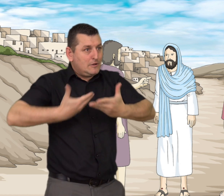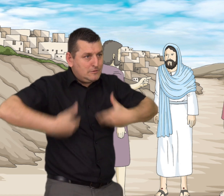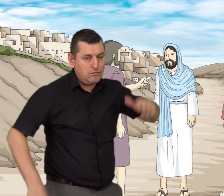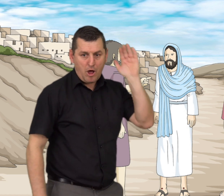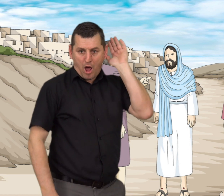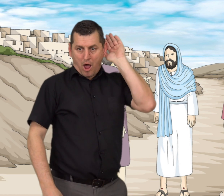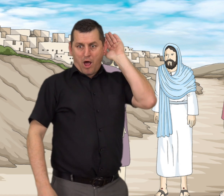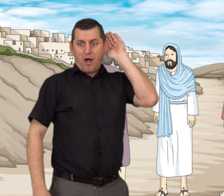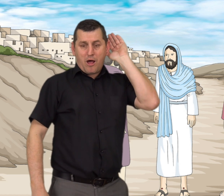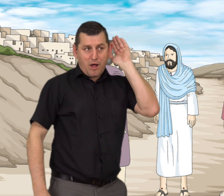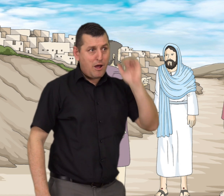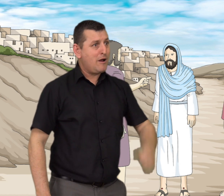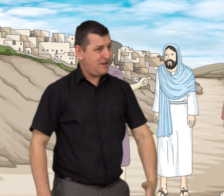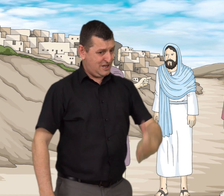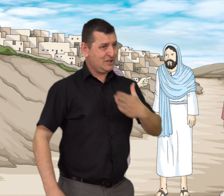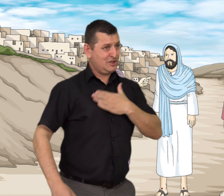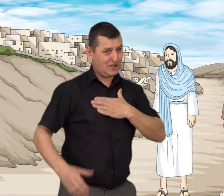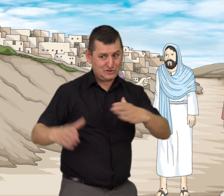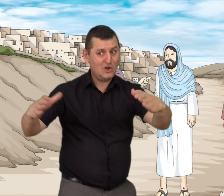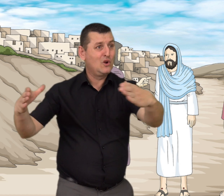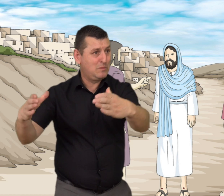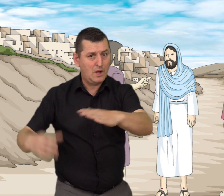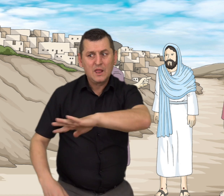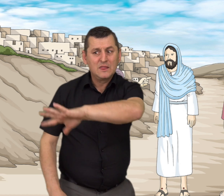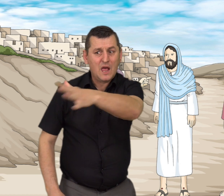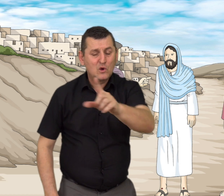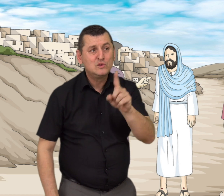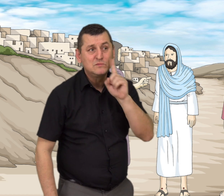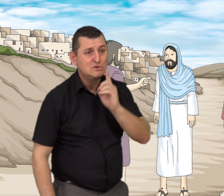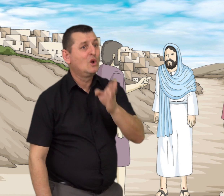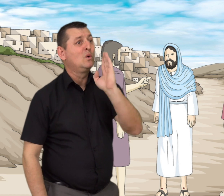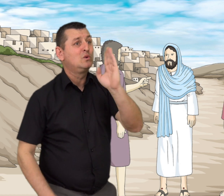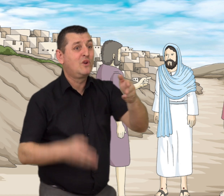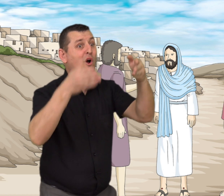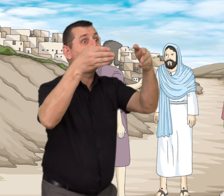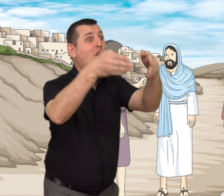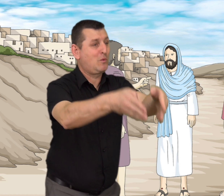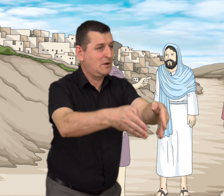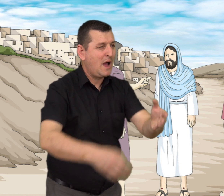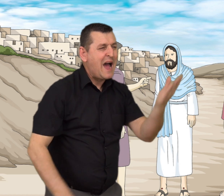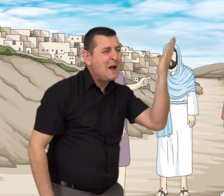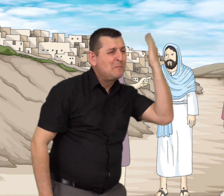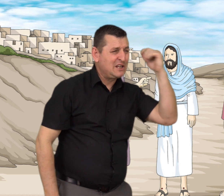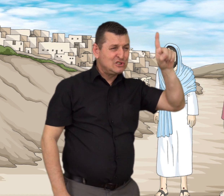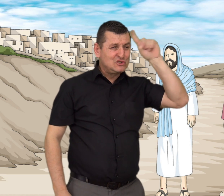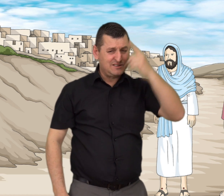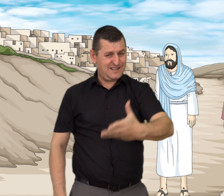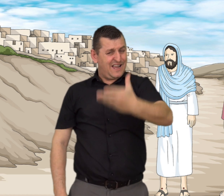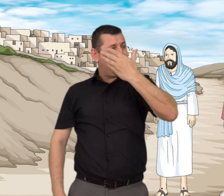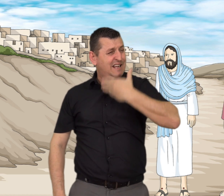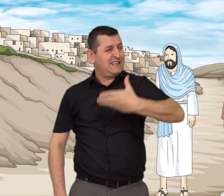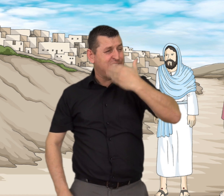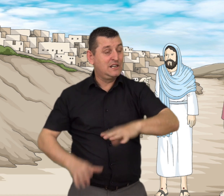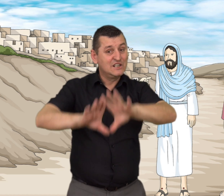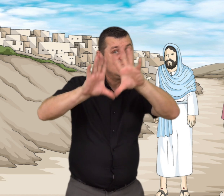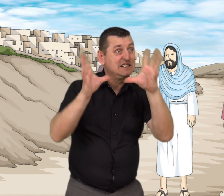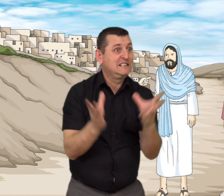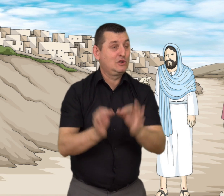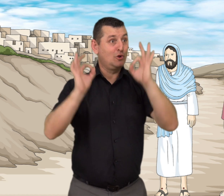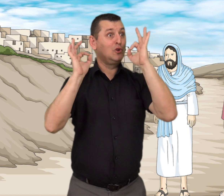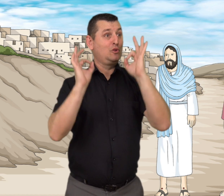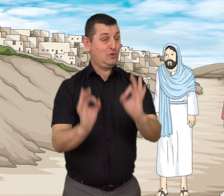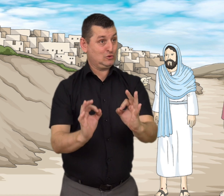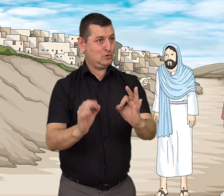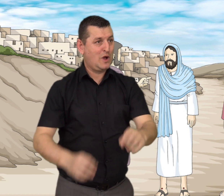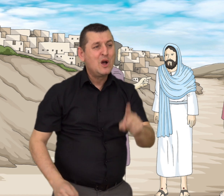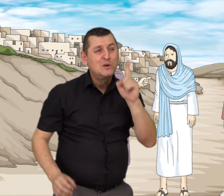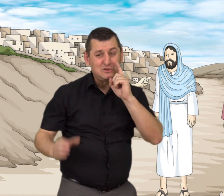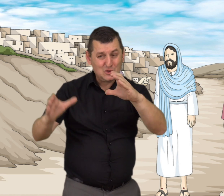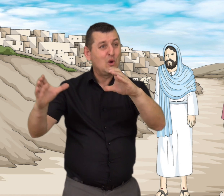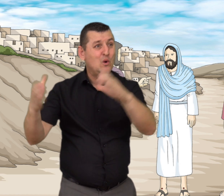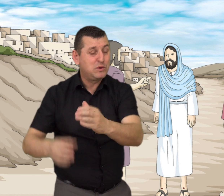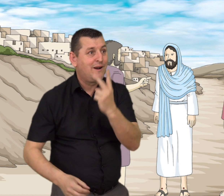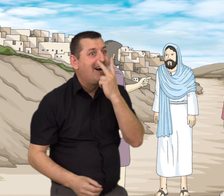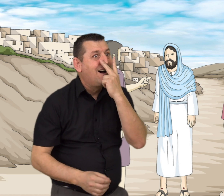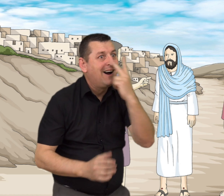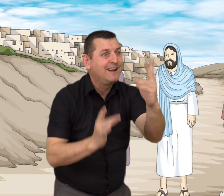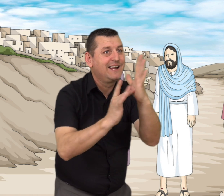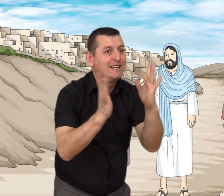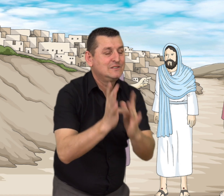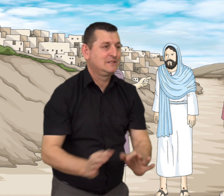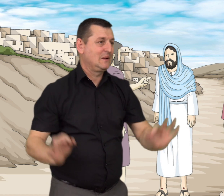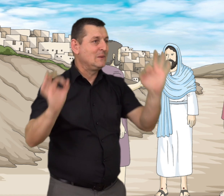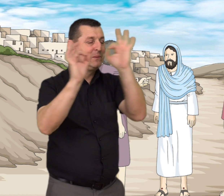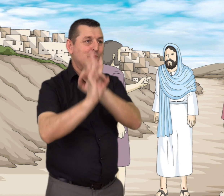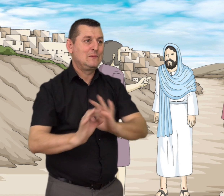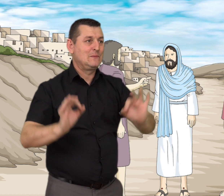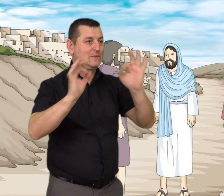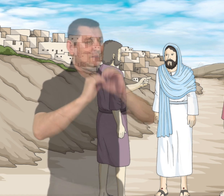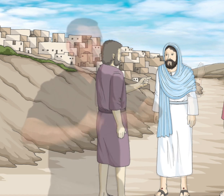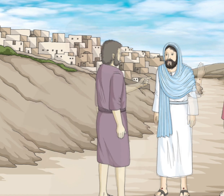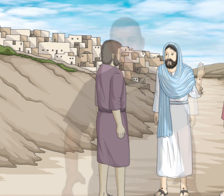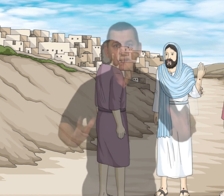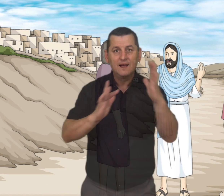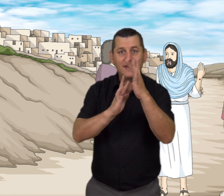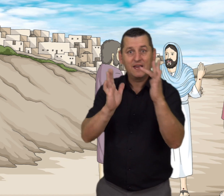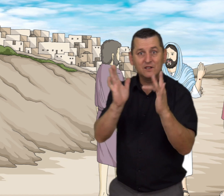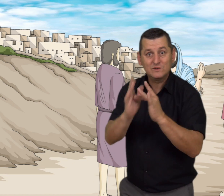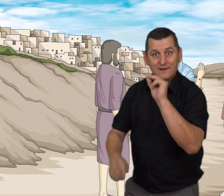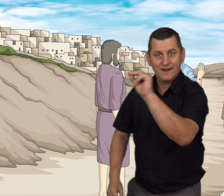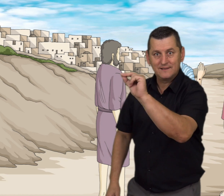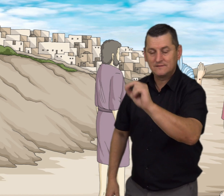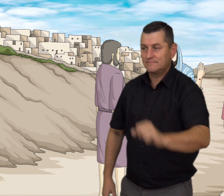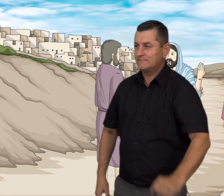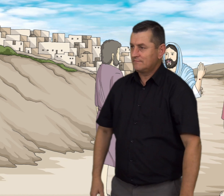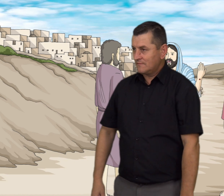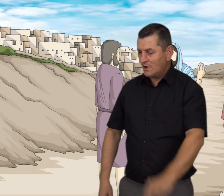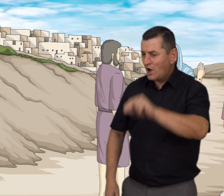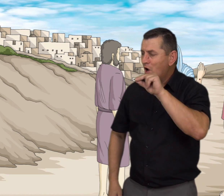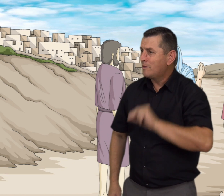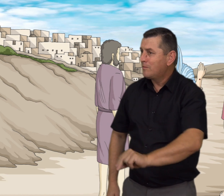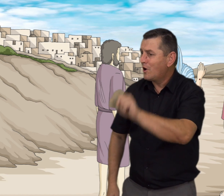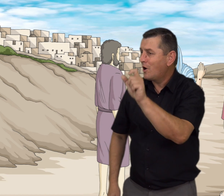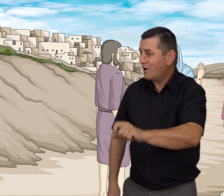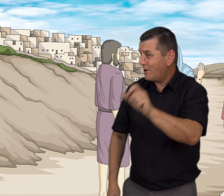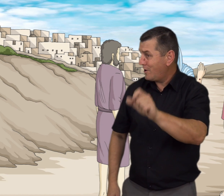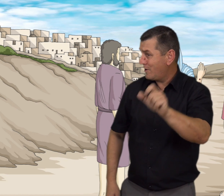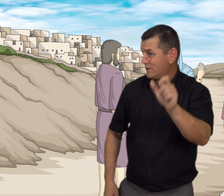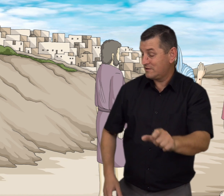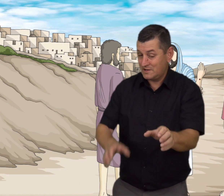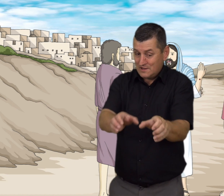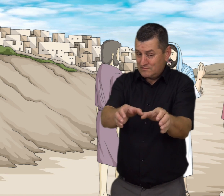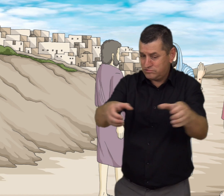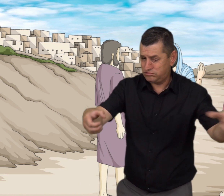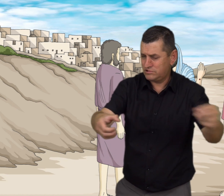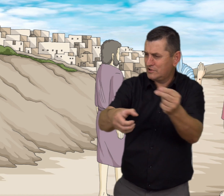They came and told us they had seen a vision of angels, who said that Jesus was alive.